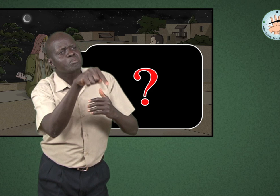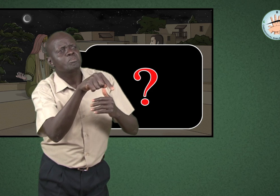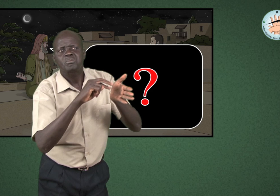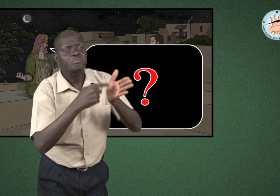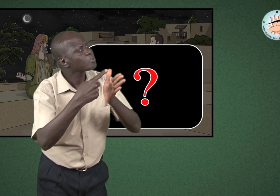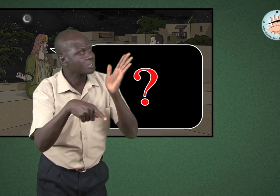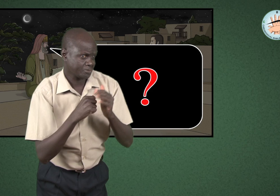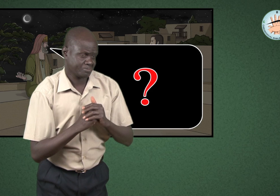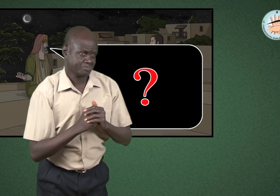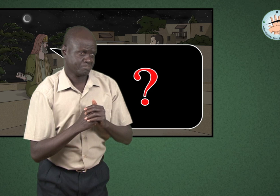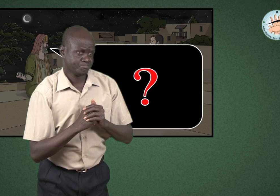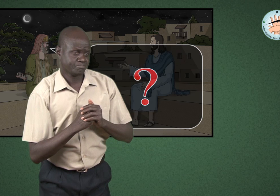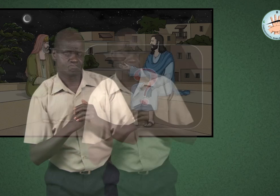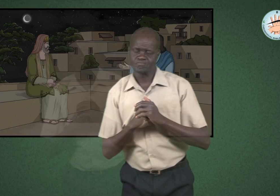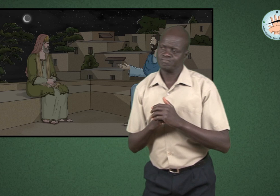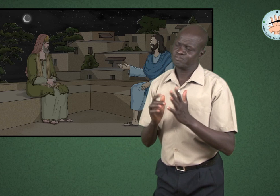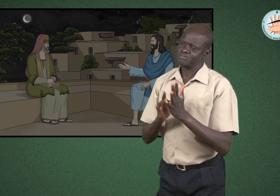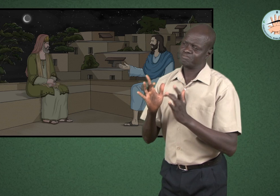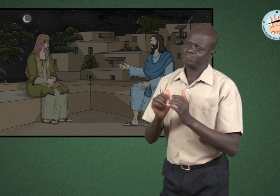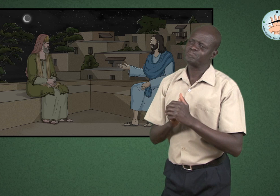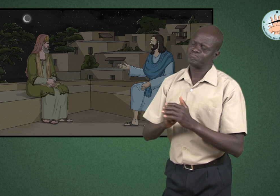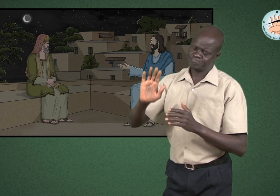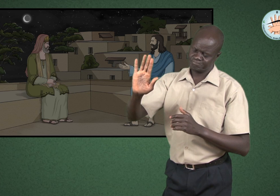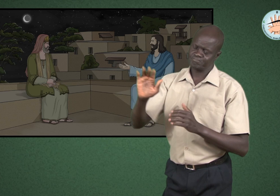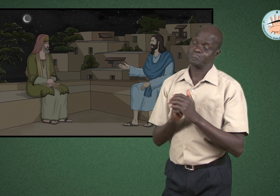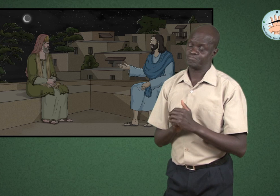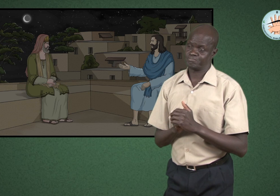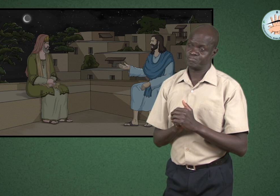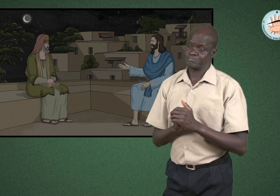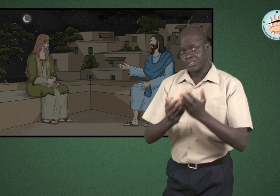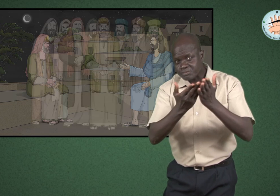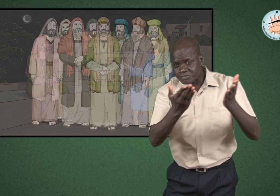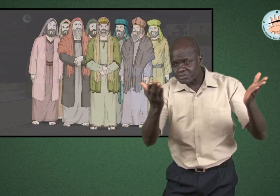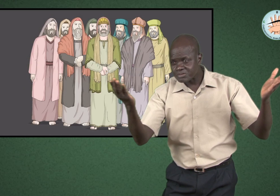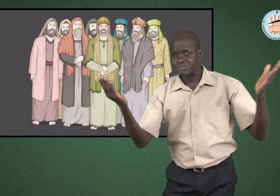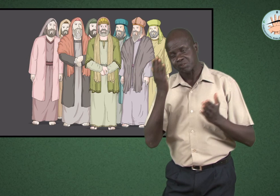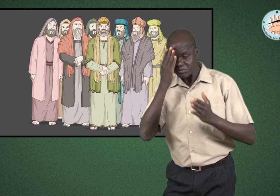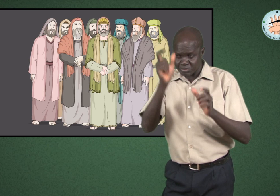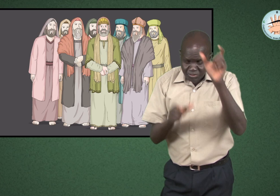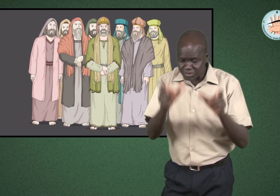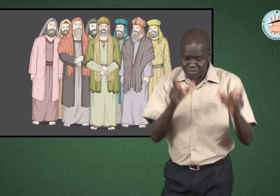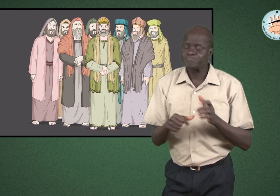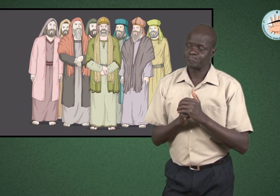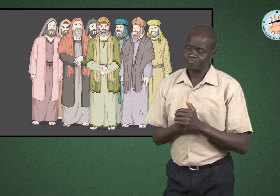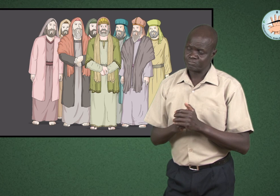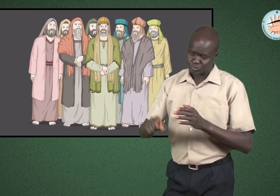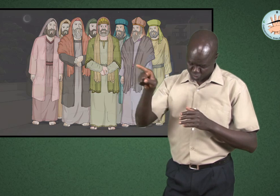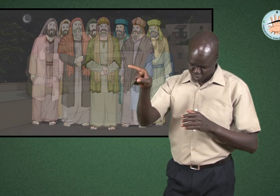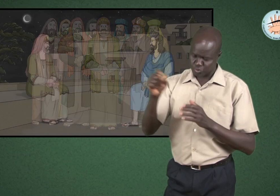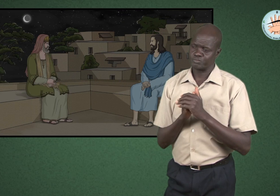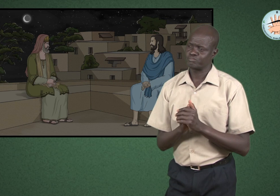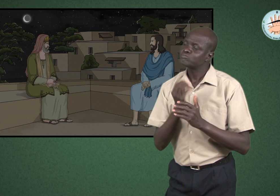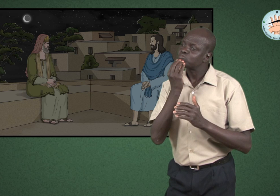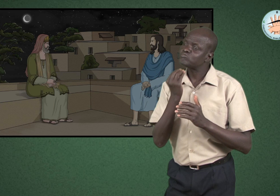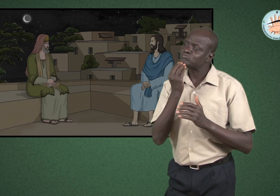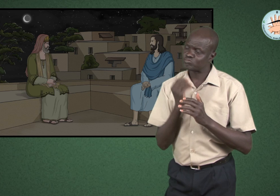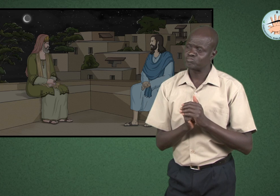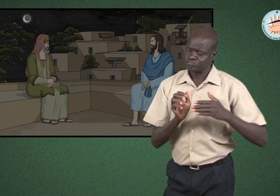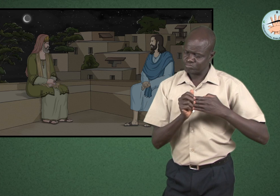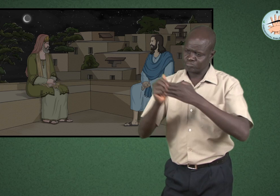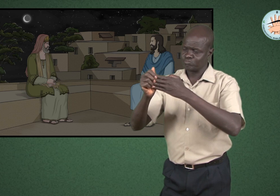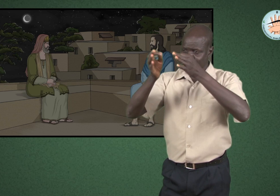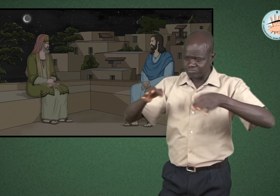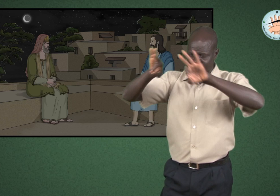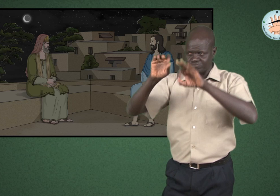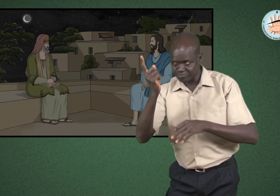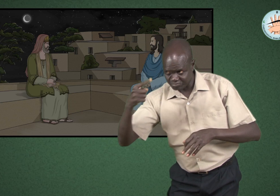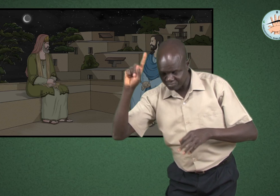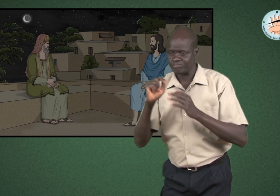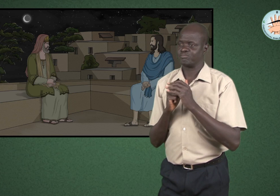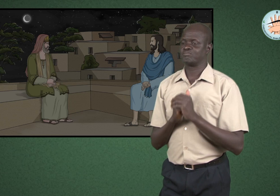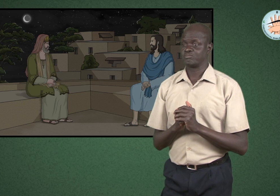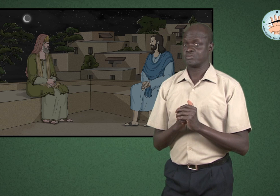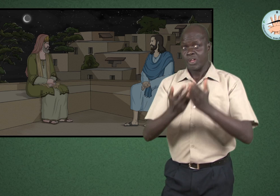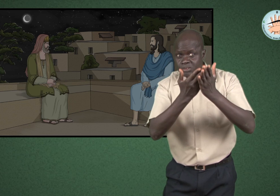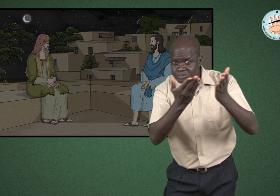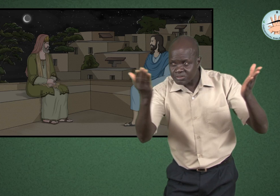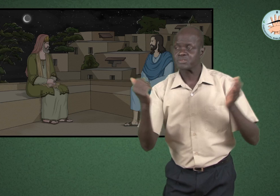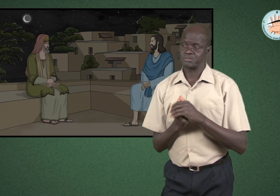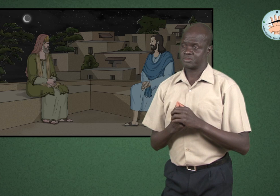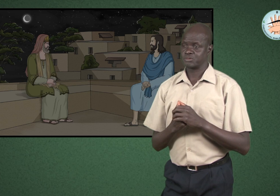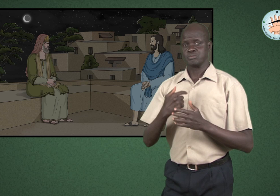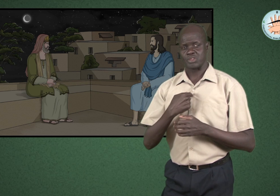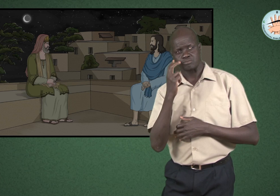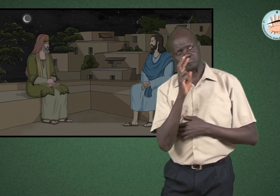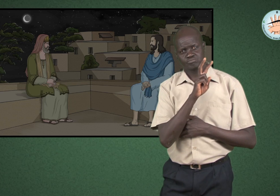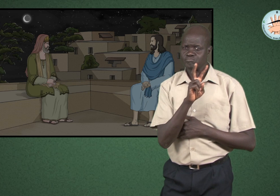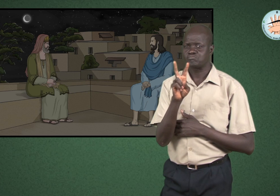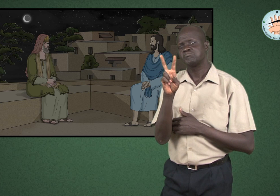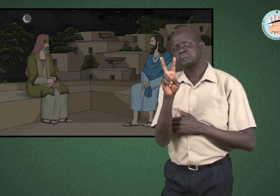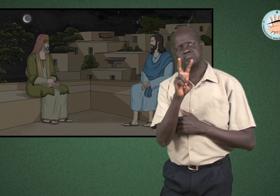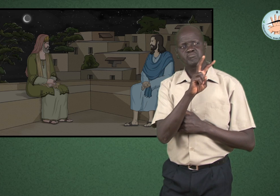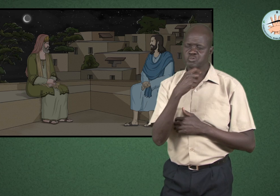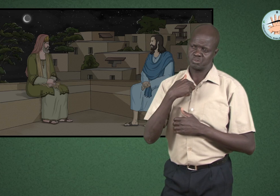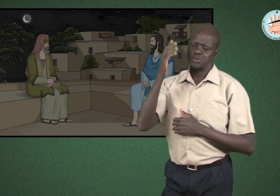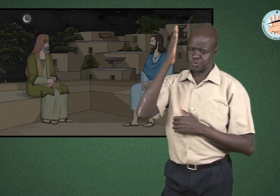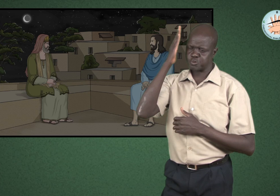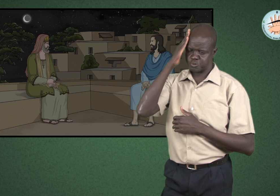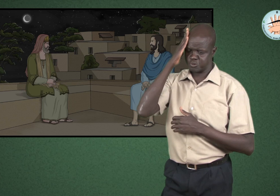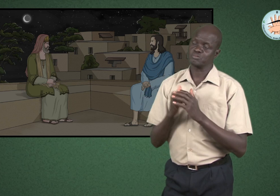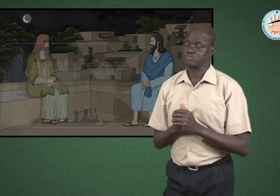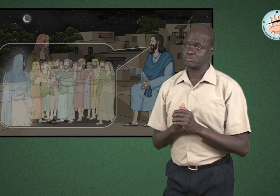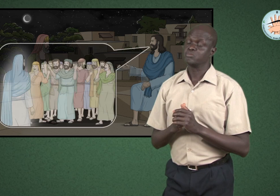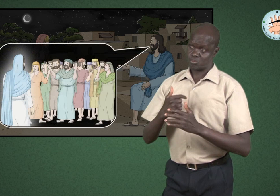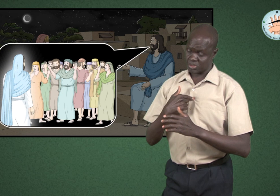“You are Israel’s teacher,” said Jesus, “and you do not understand these things?